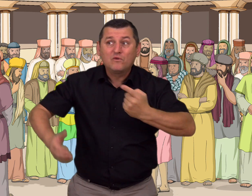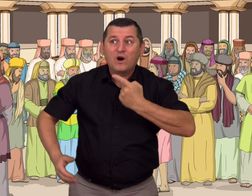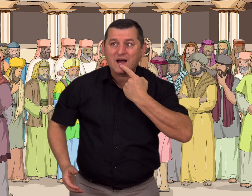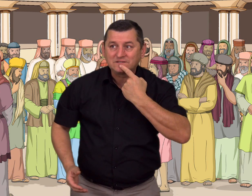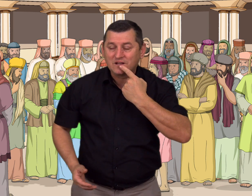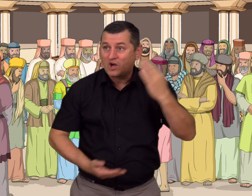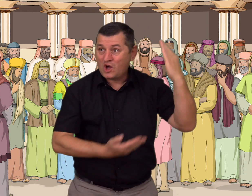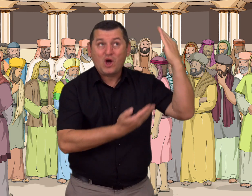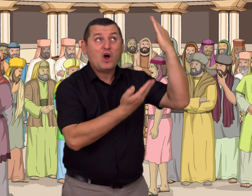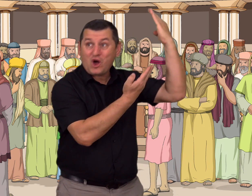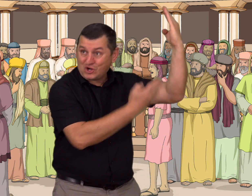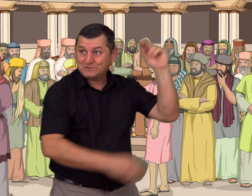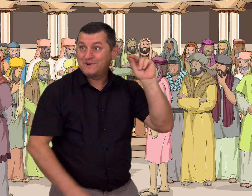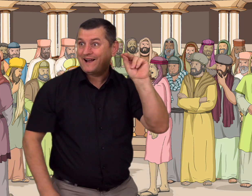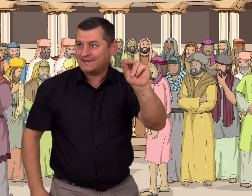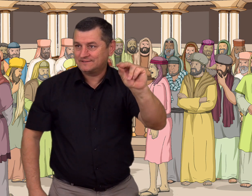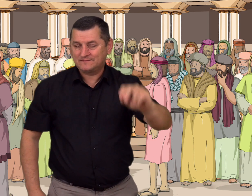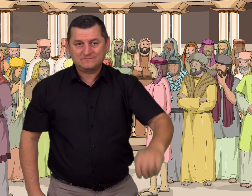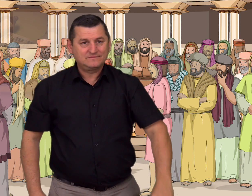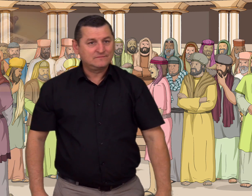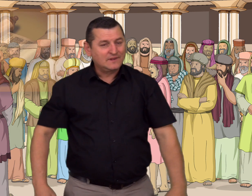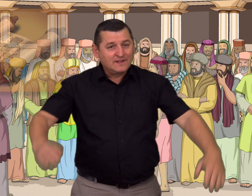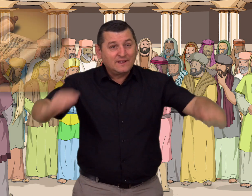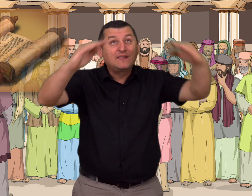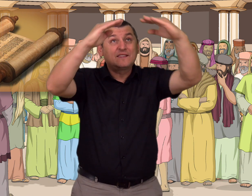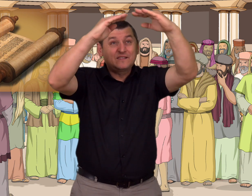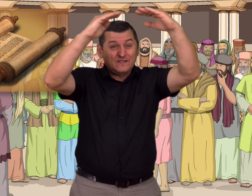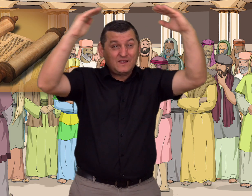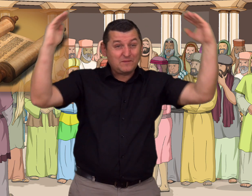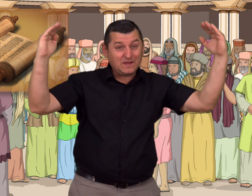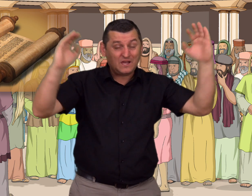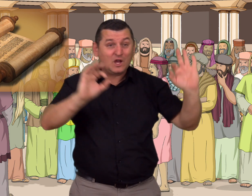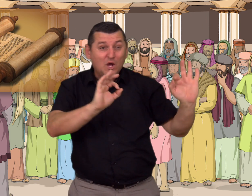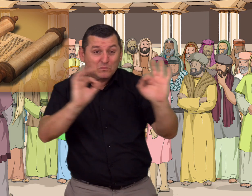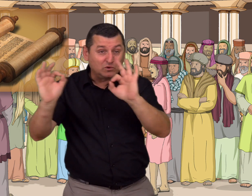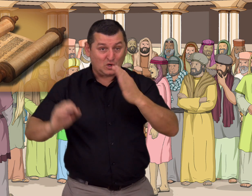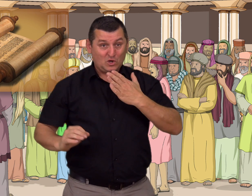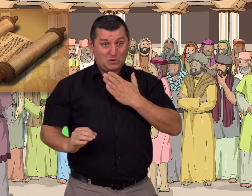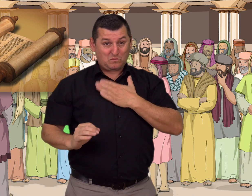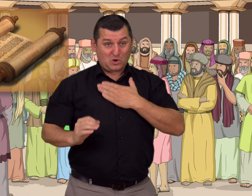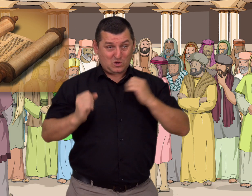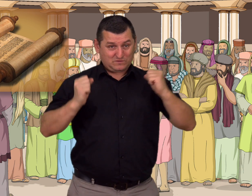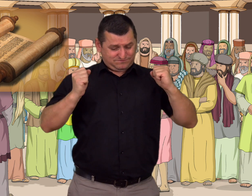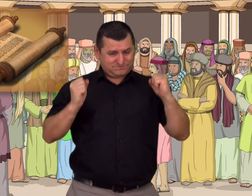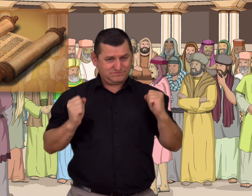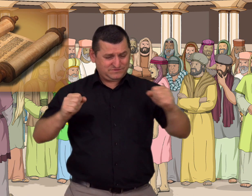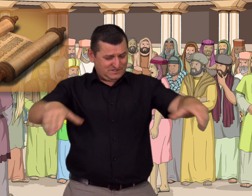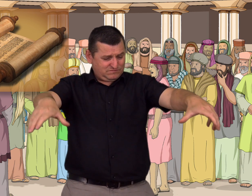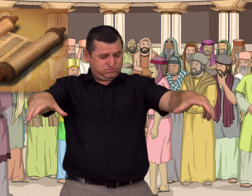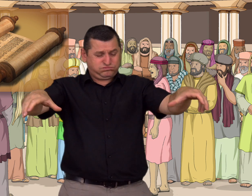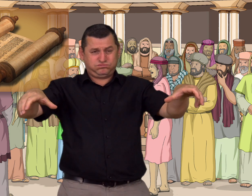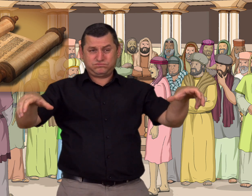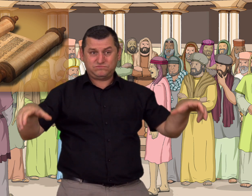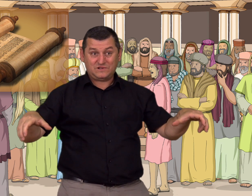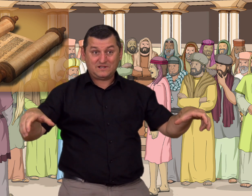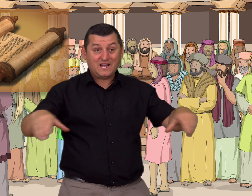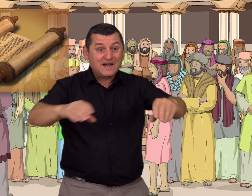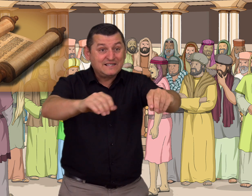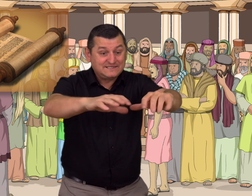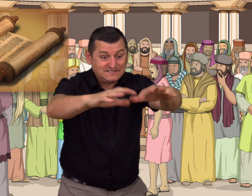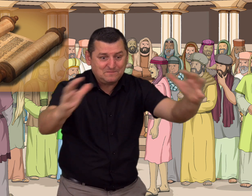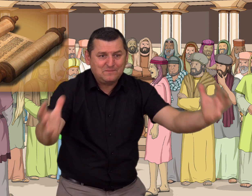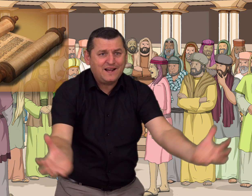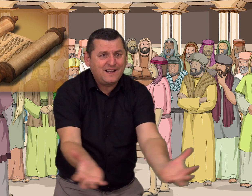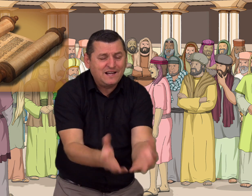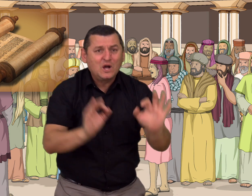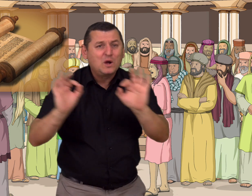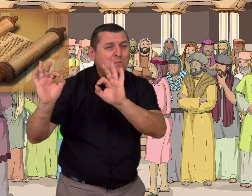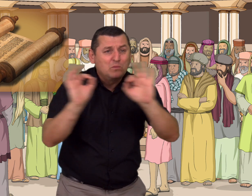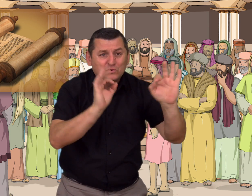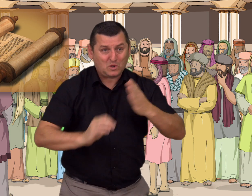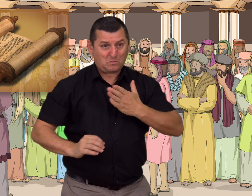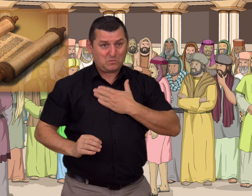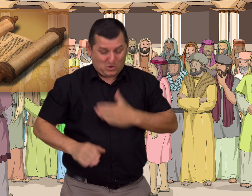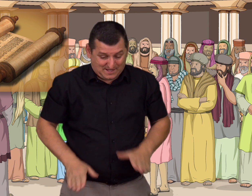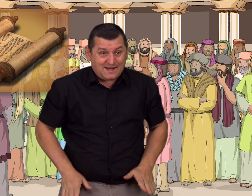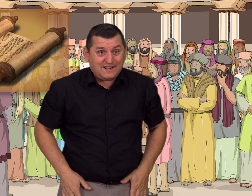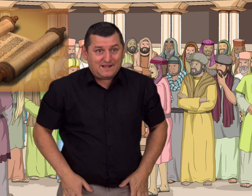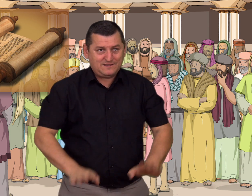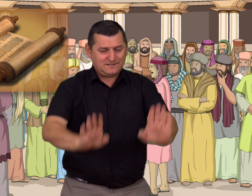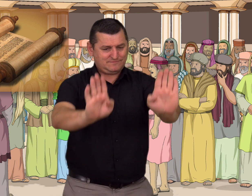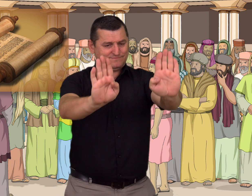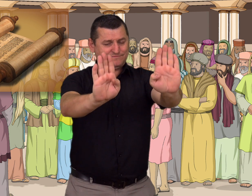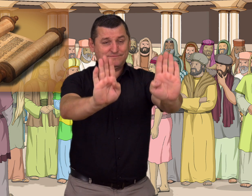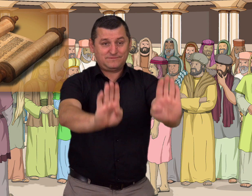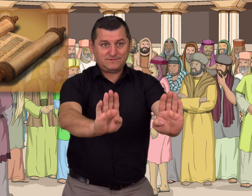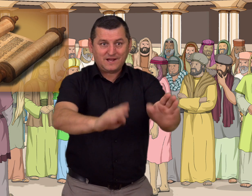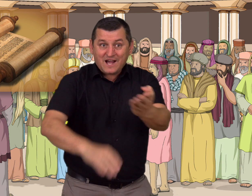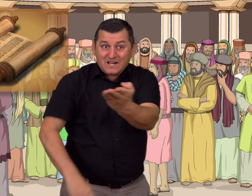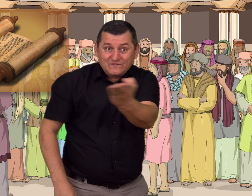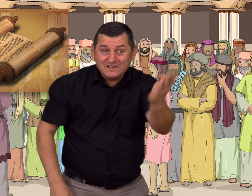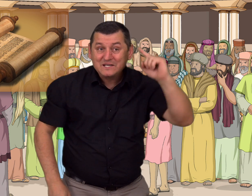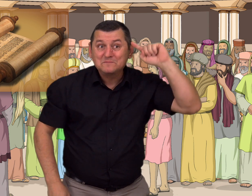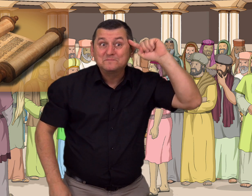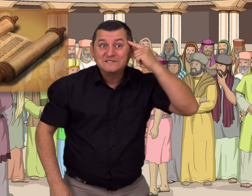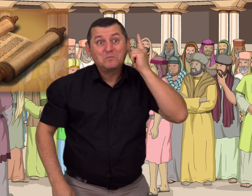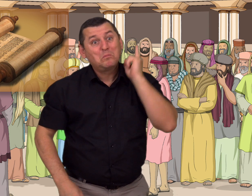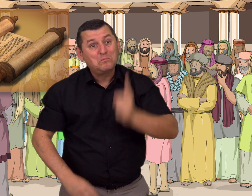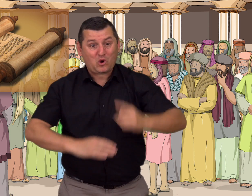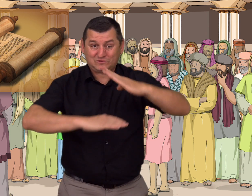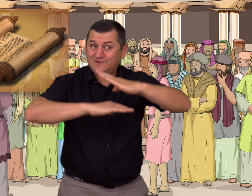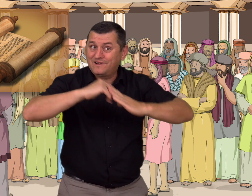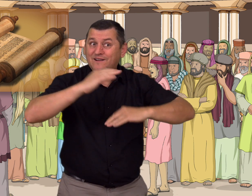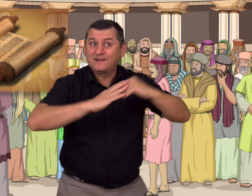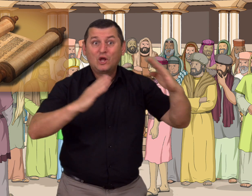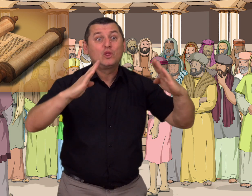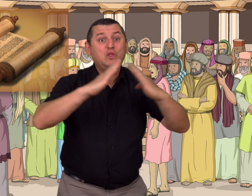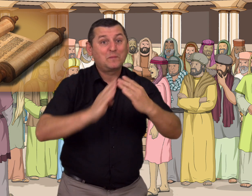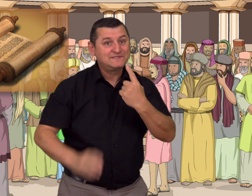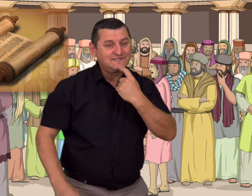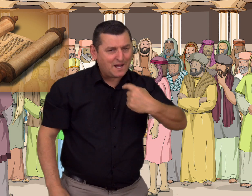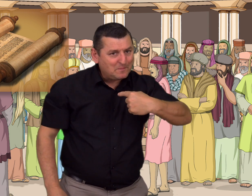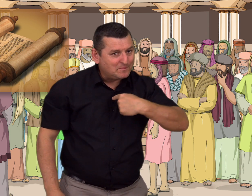As the prophet says: ‘Heaven is My throne and the earth is My footstool.